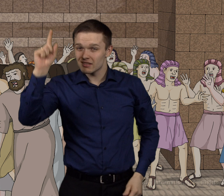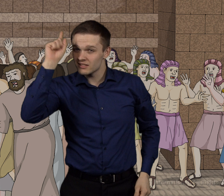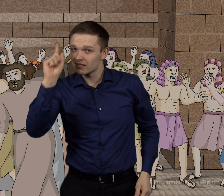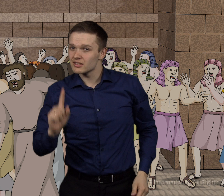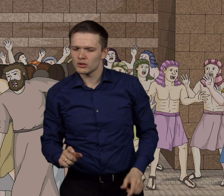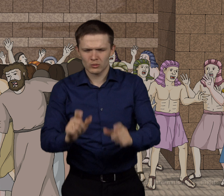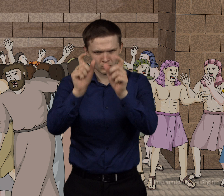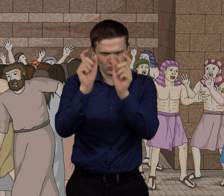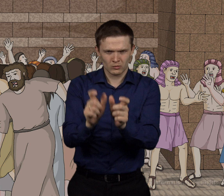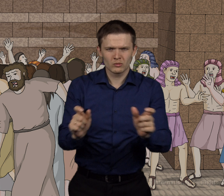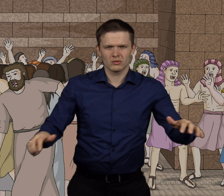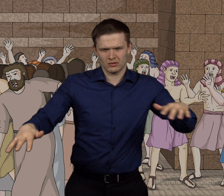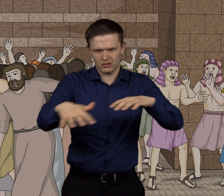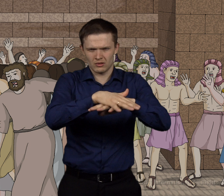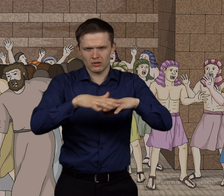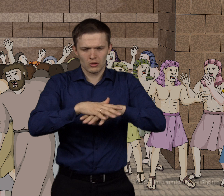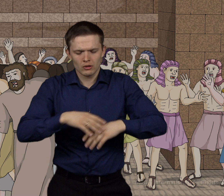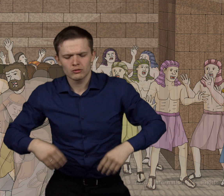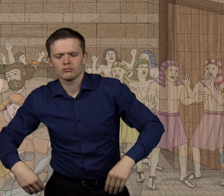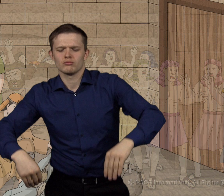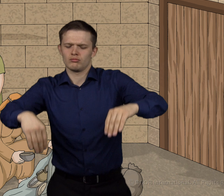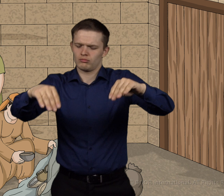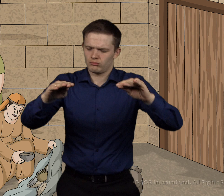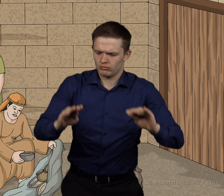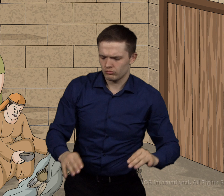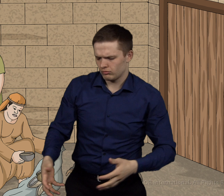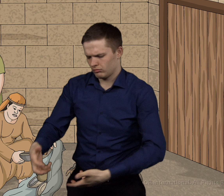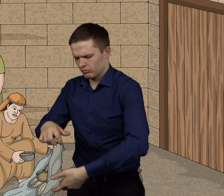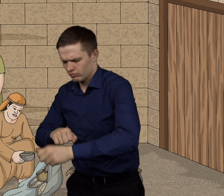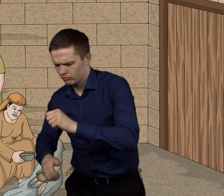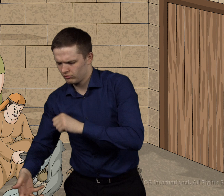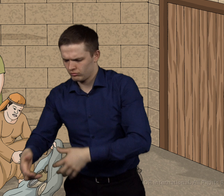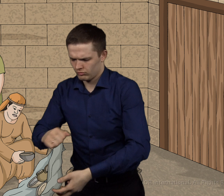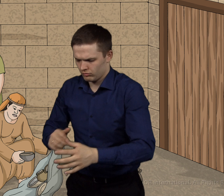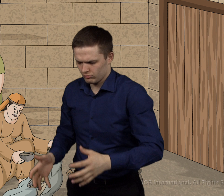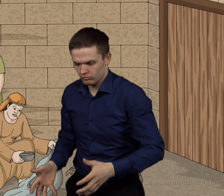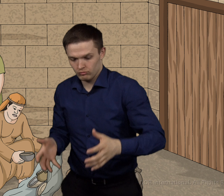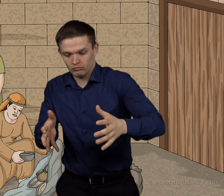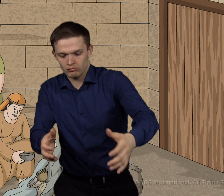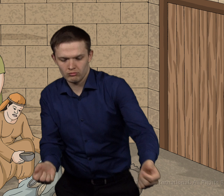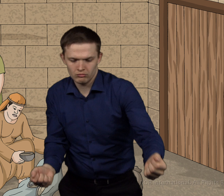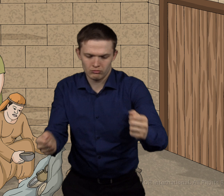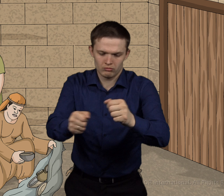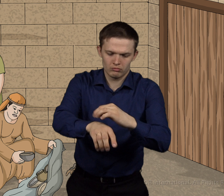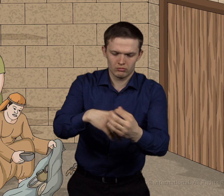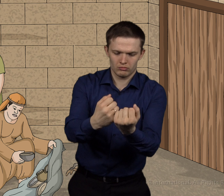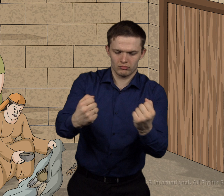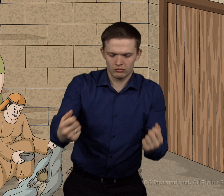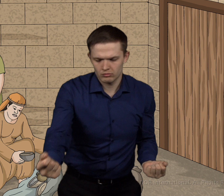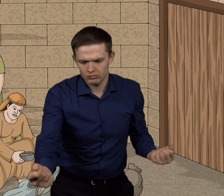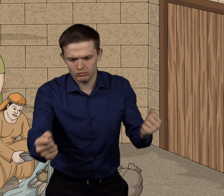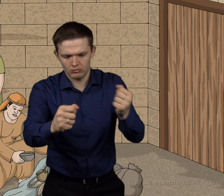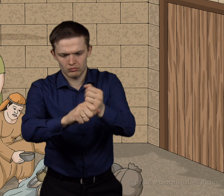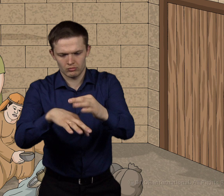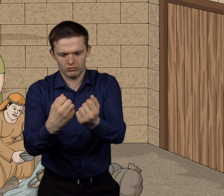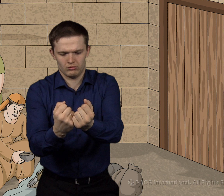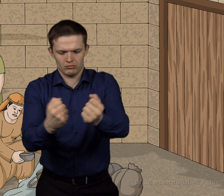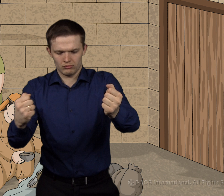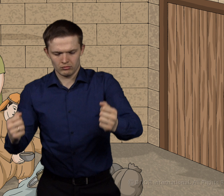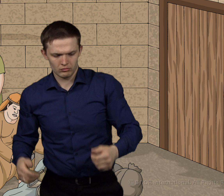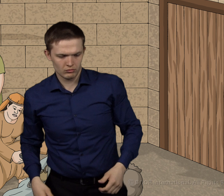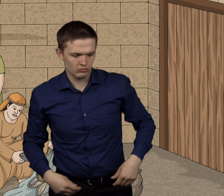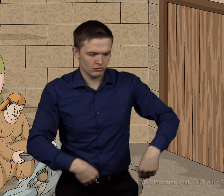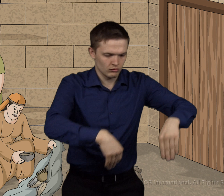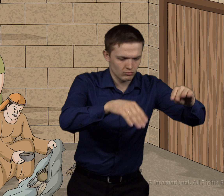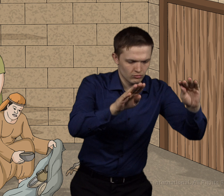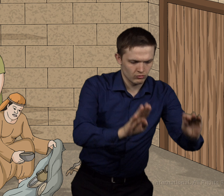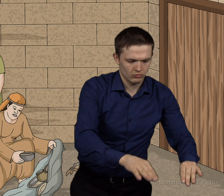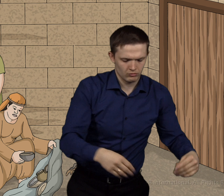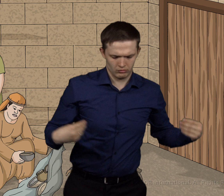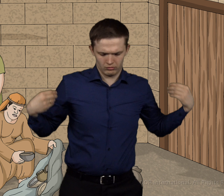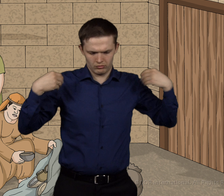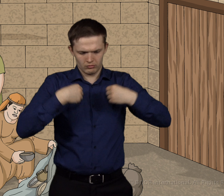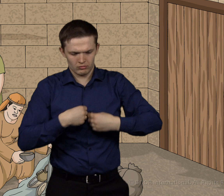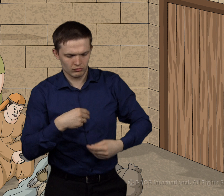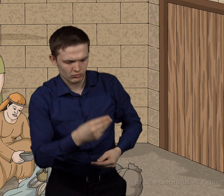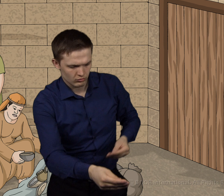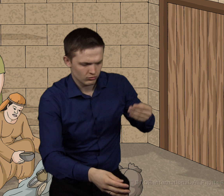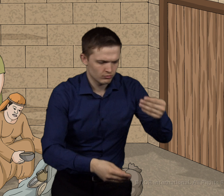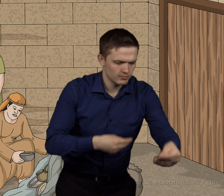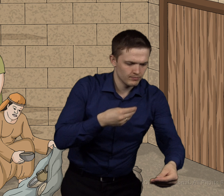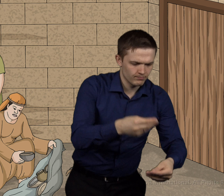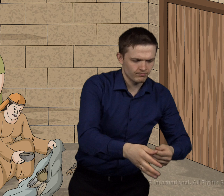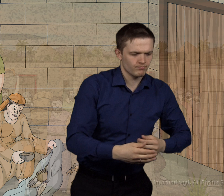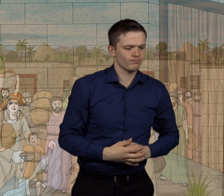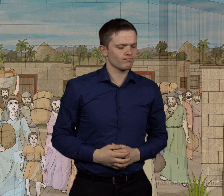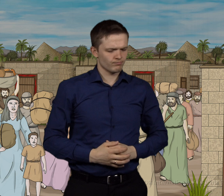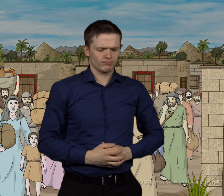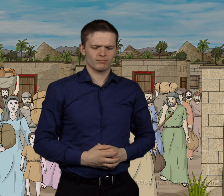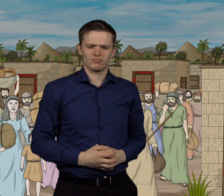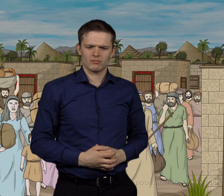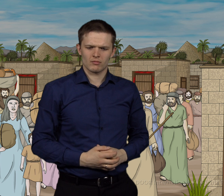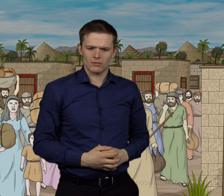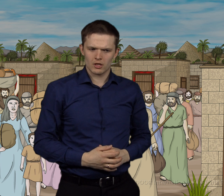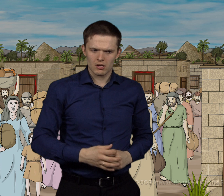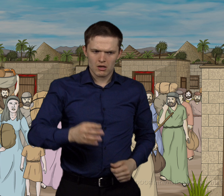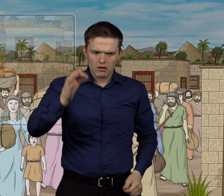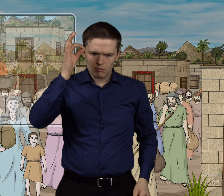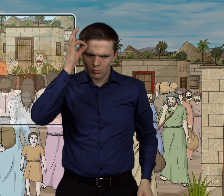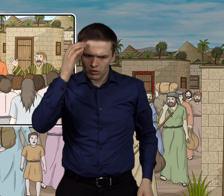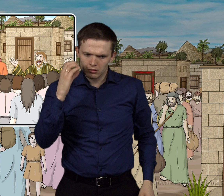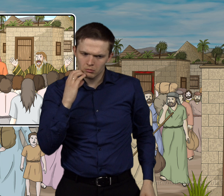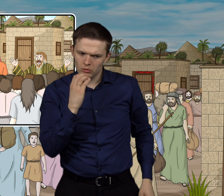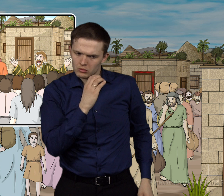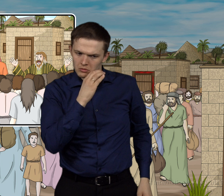So the people took their dough before it was leavened, carrying it on their shoulders in kneading bowls wrapped in clothing.